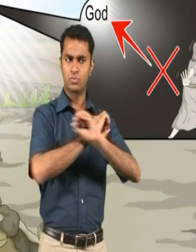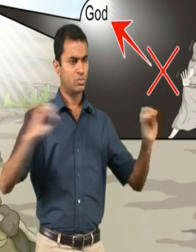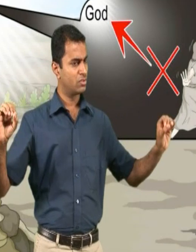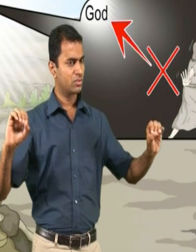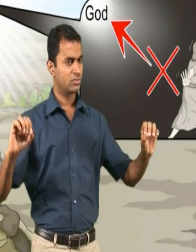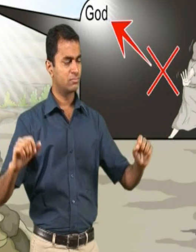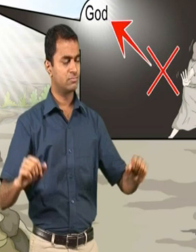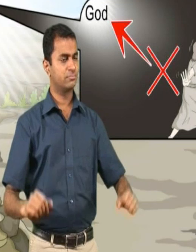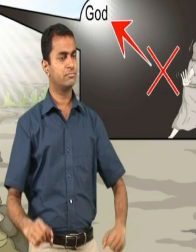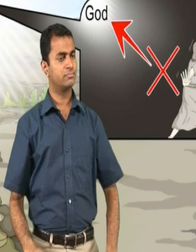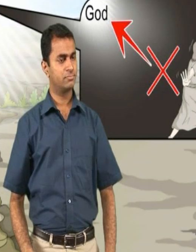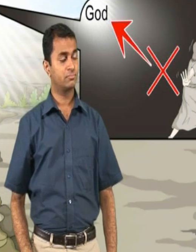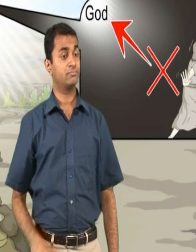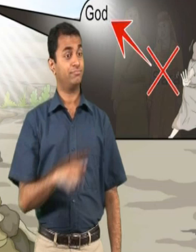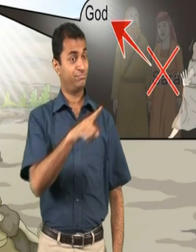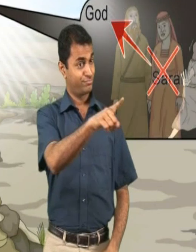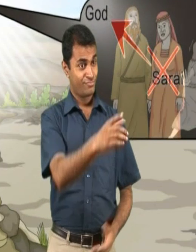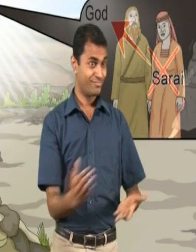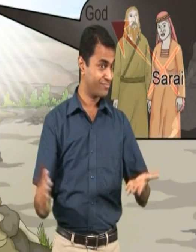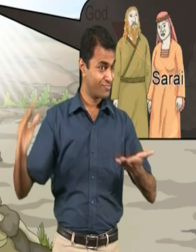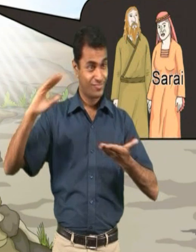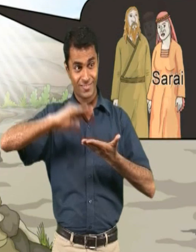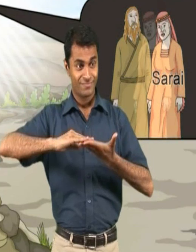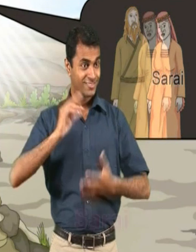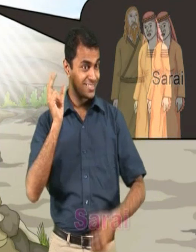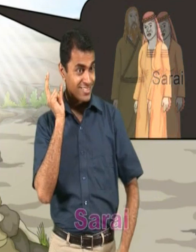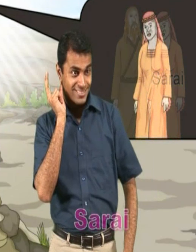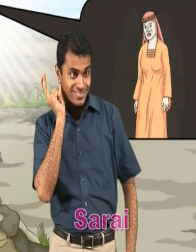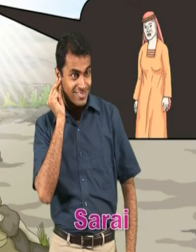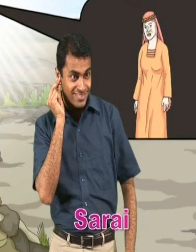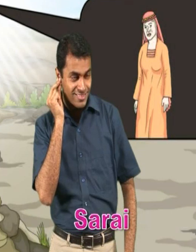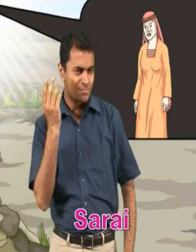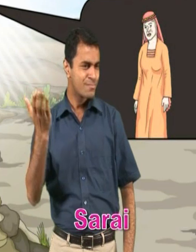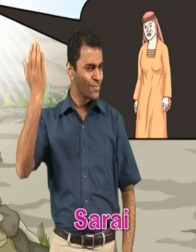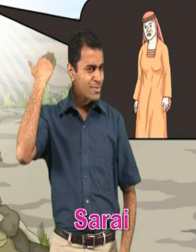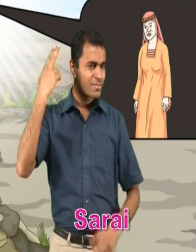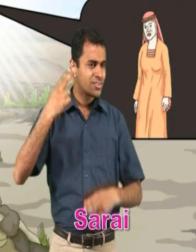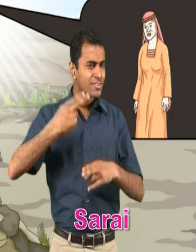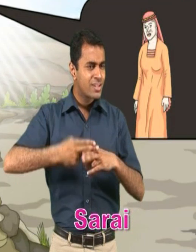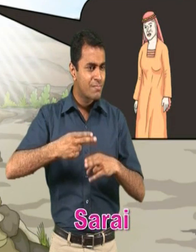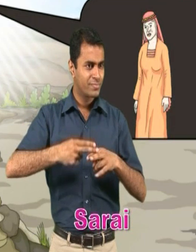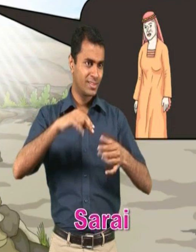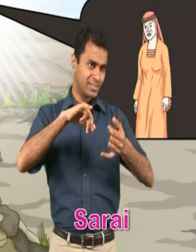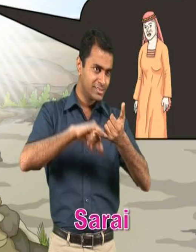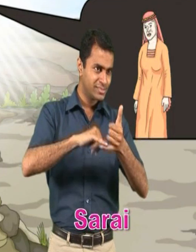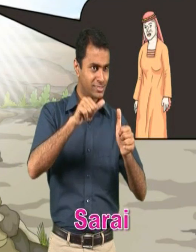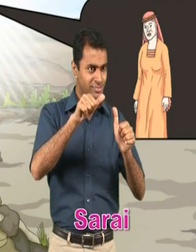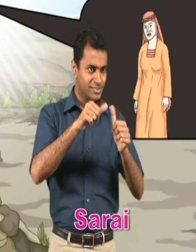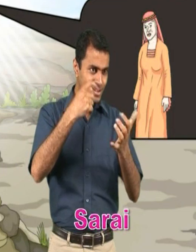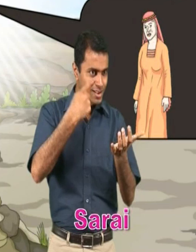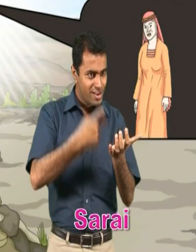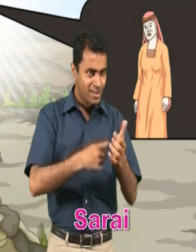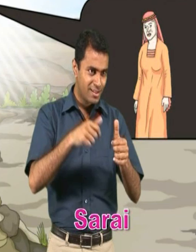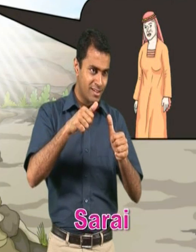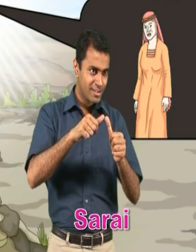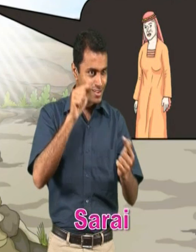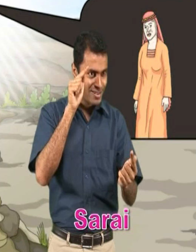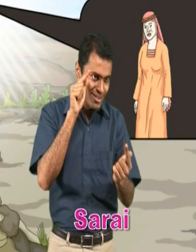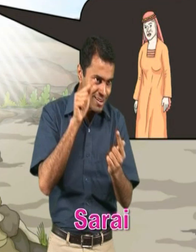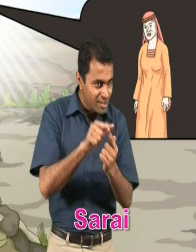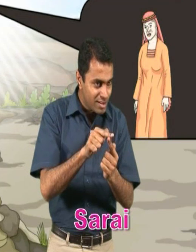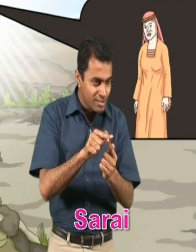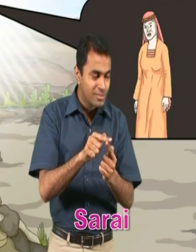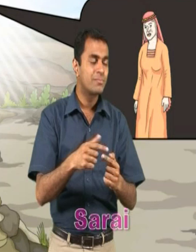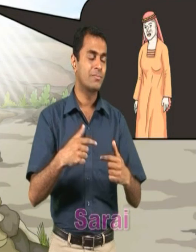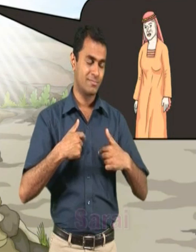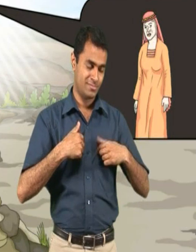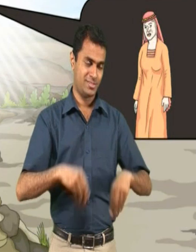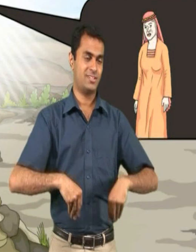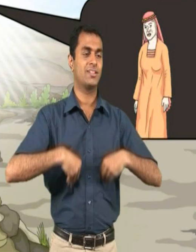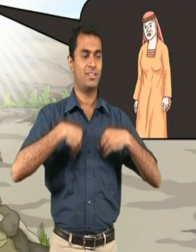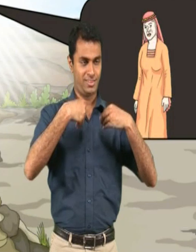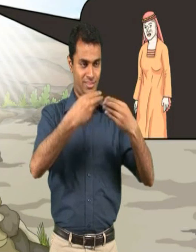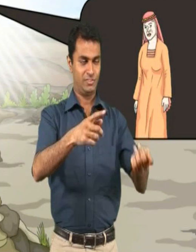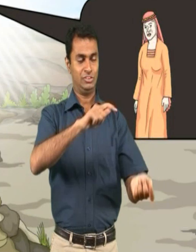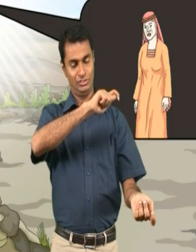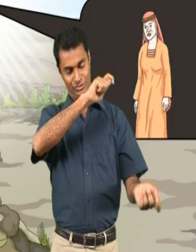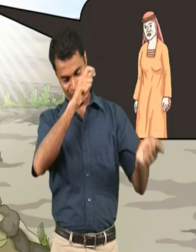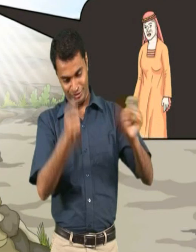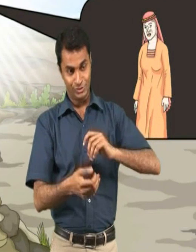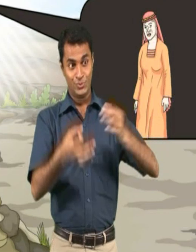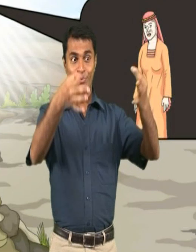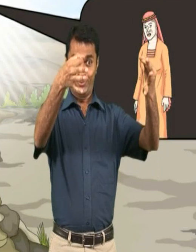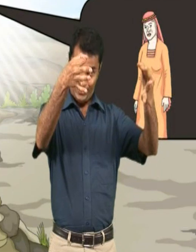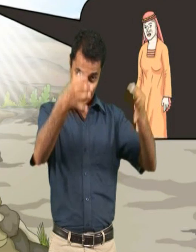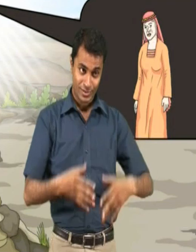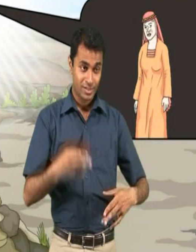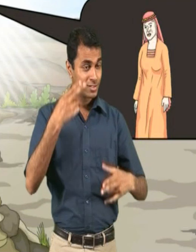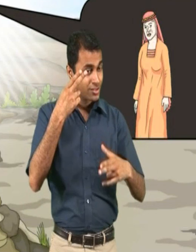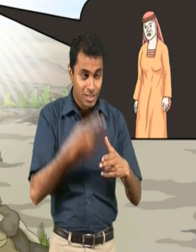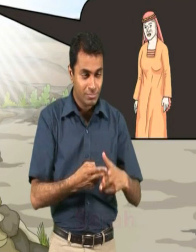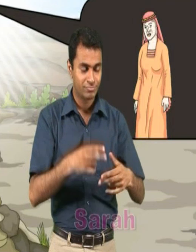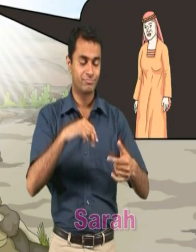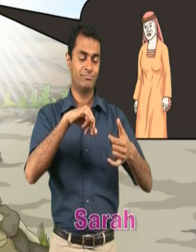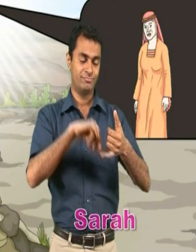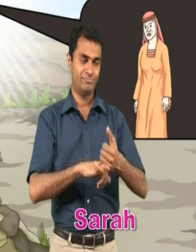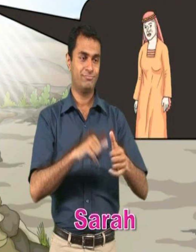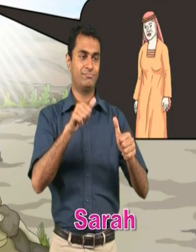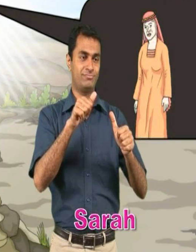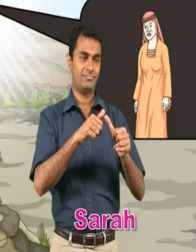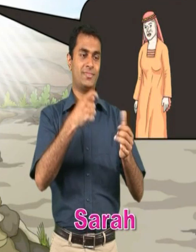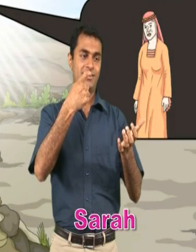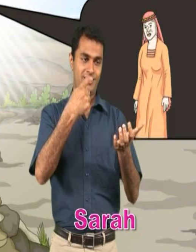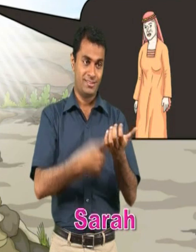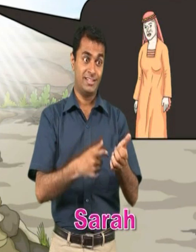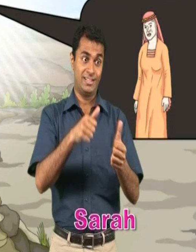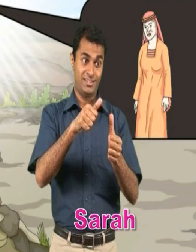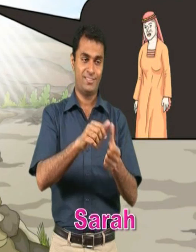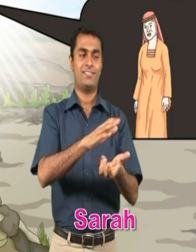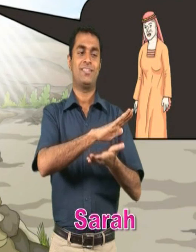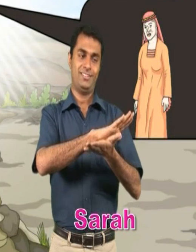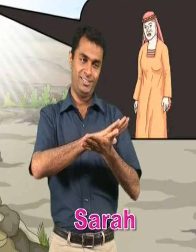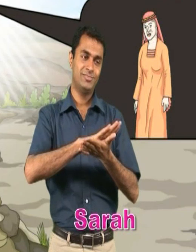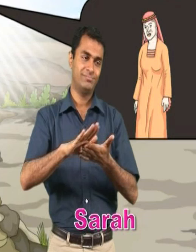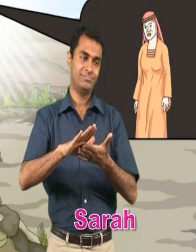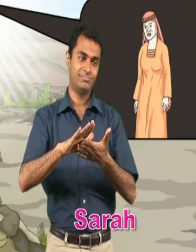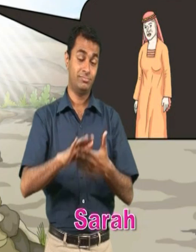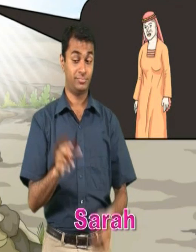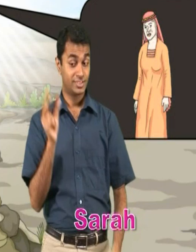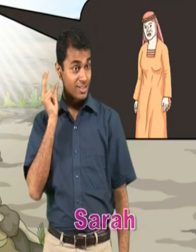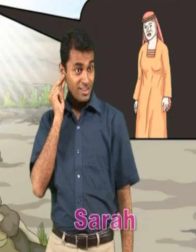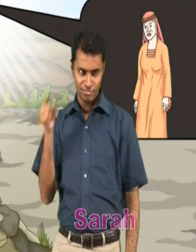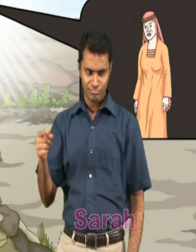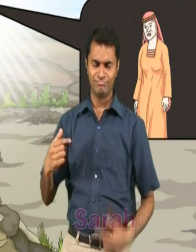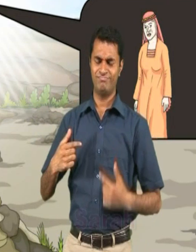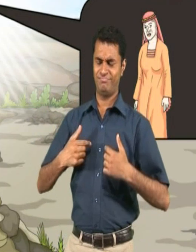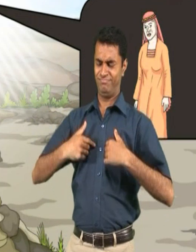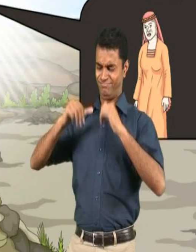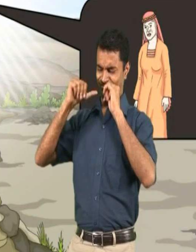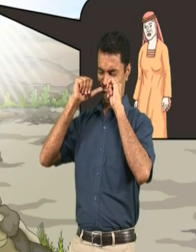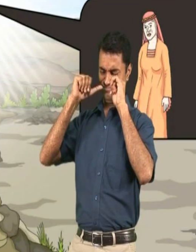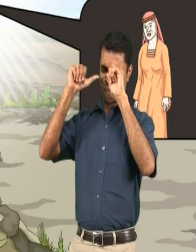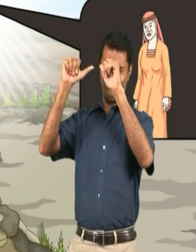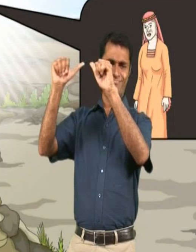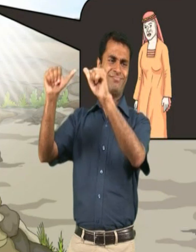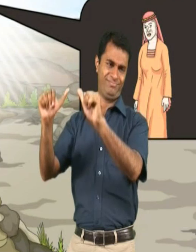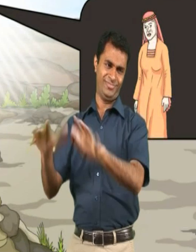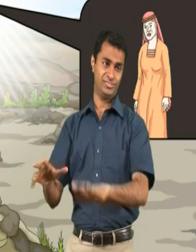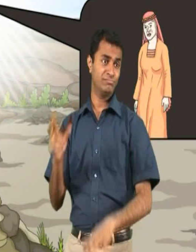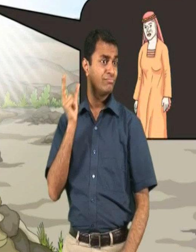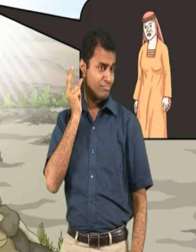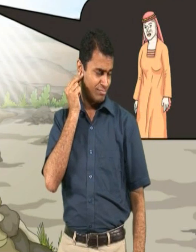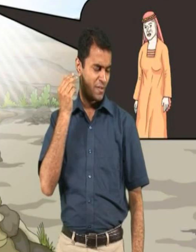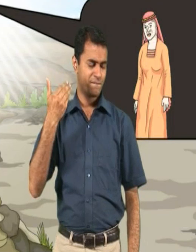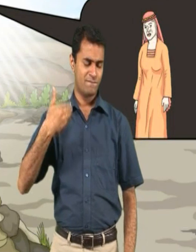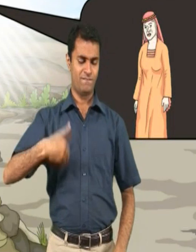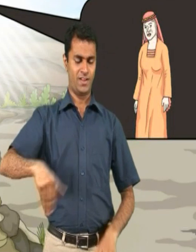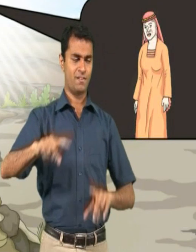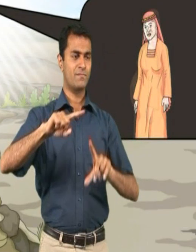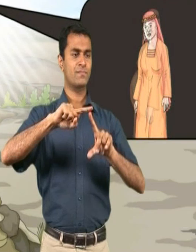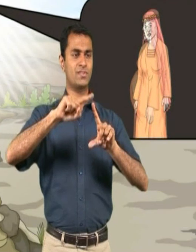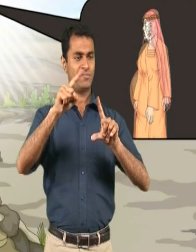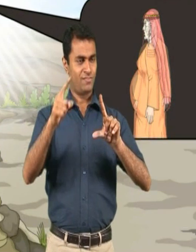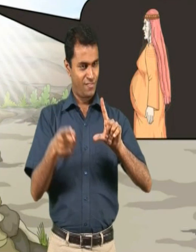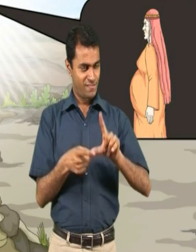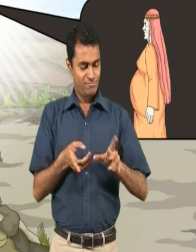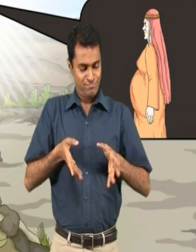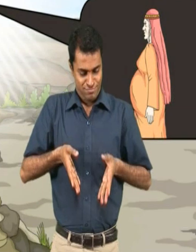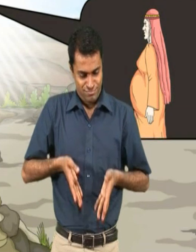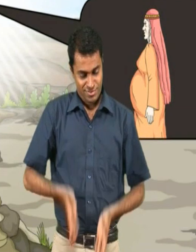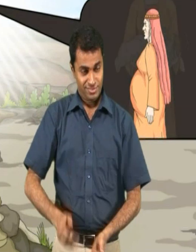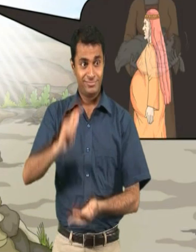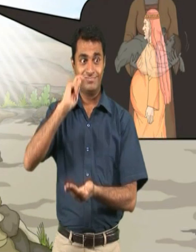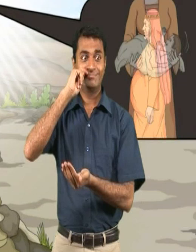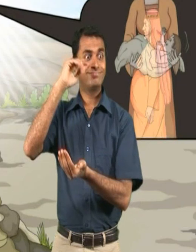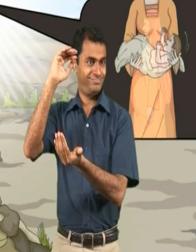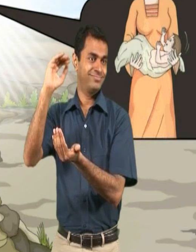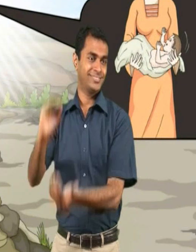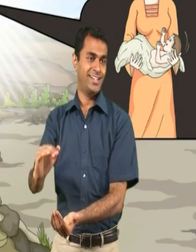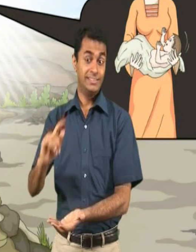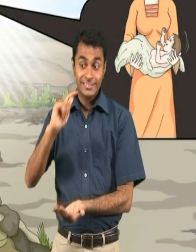Then God said to Abraham, “As for Sarai your wife, do not call her Sarai, for her name is to be Sarah.